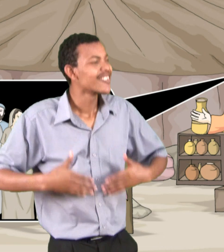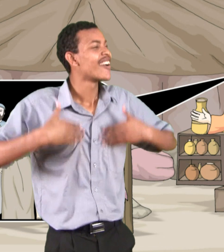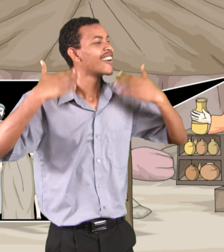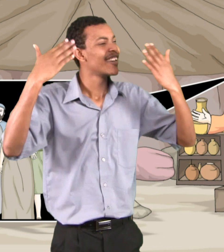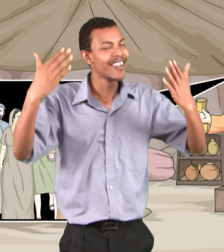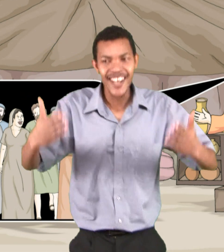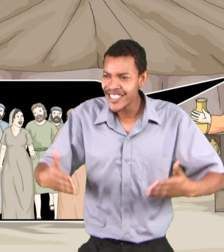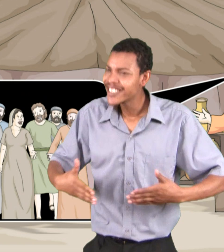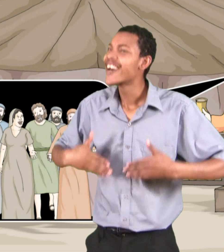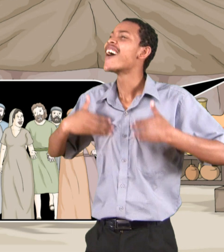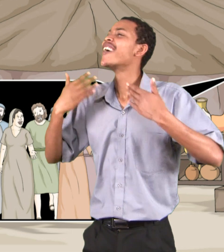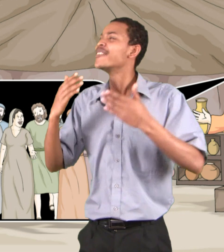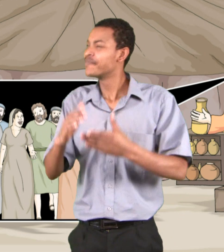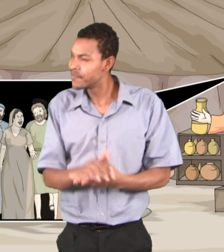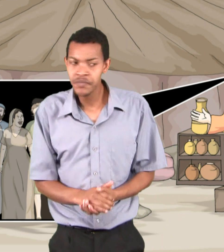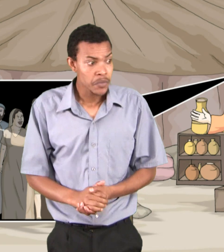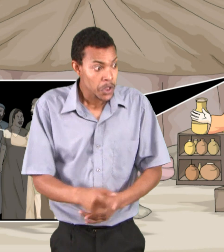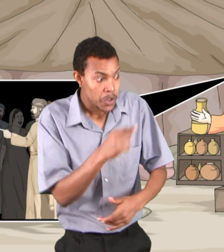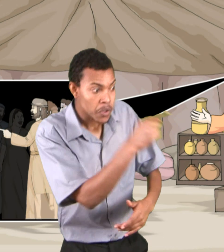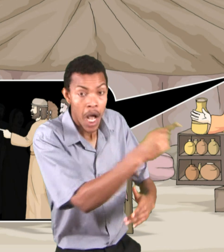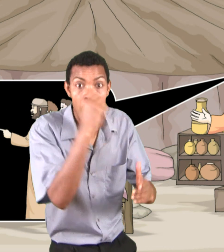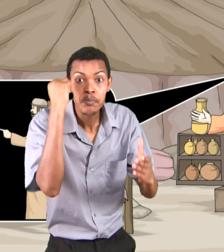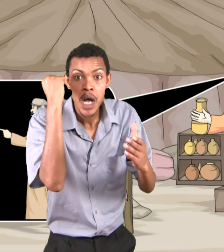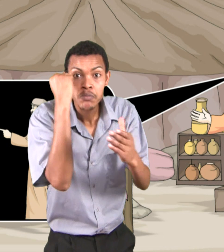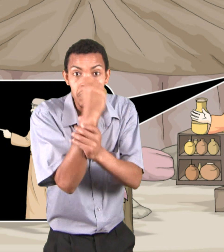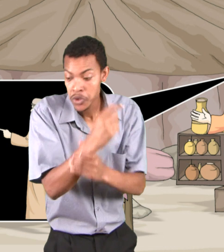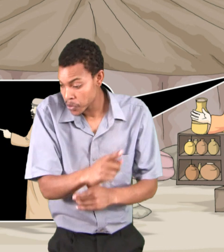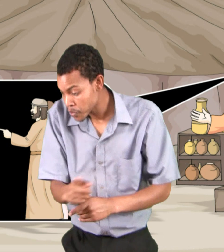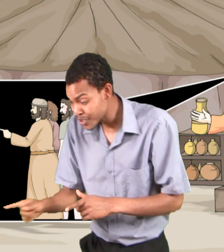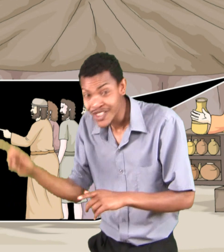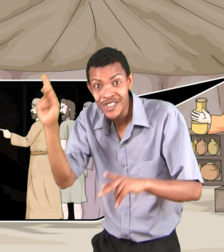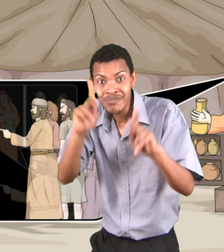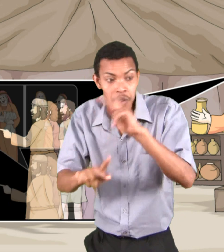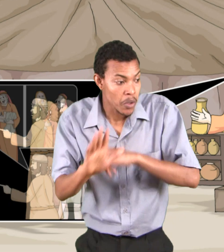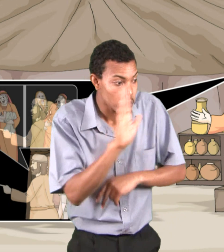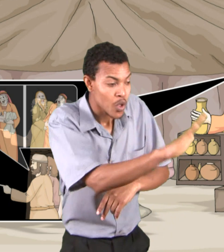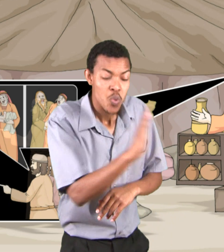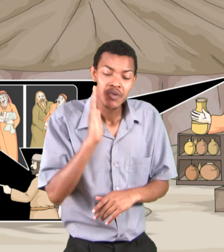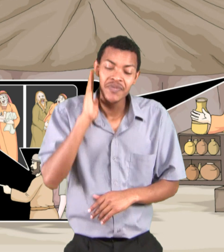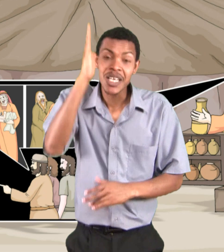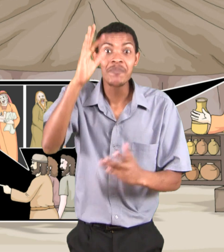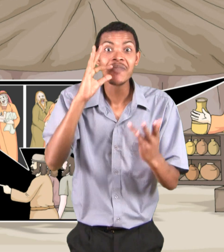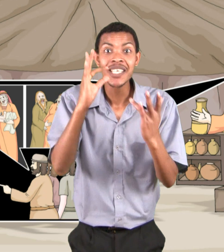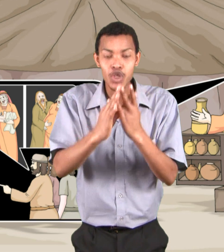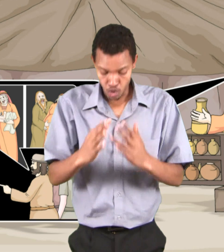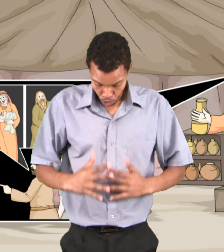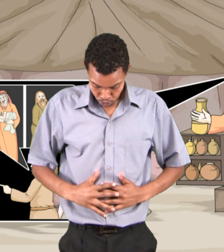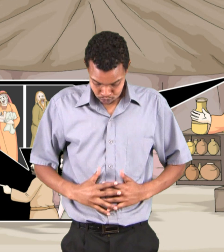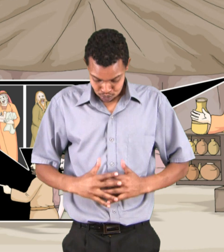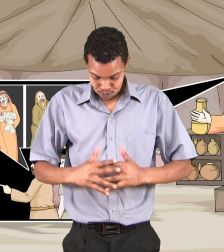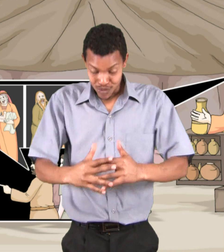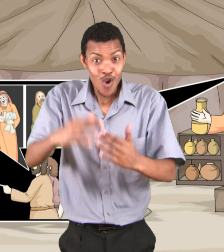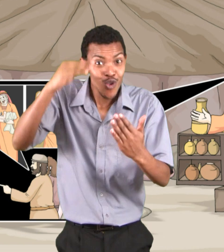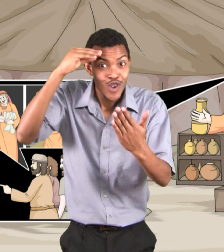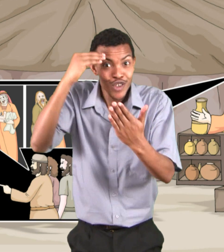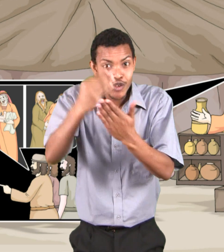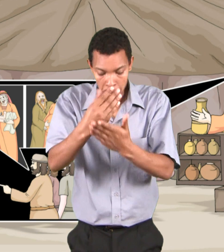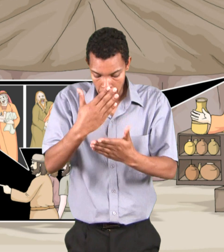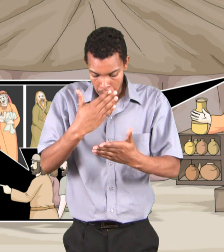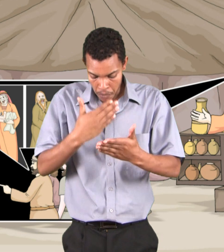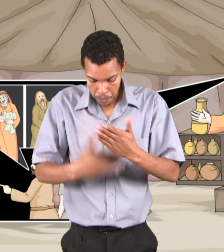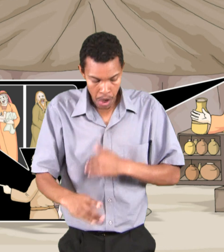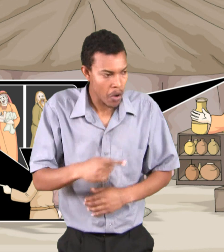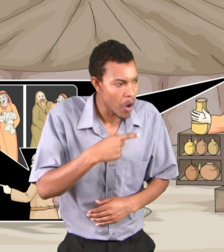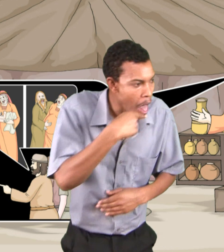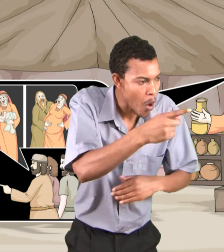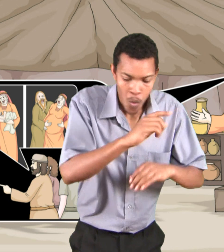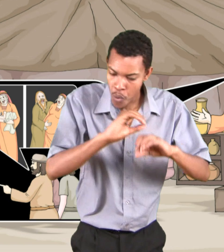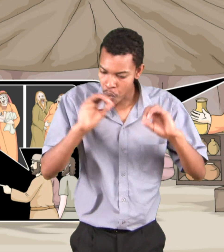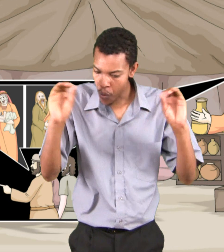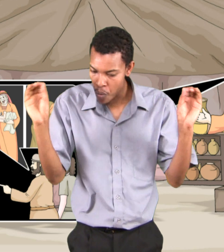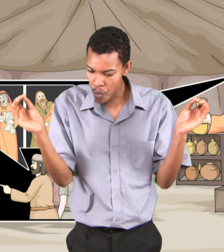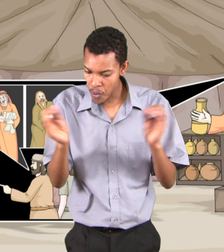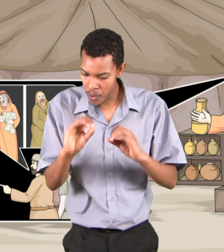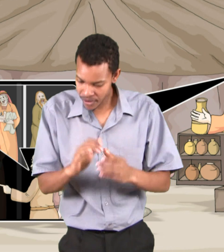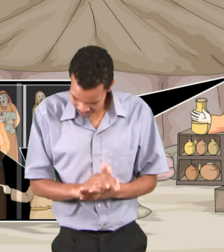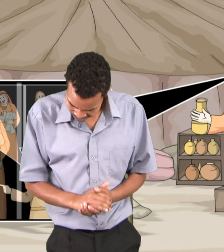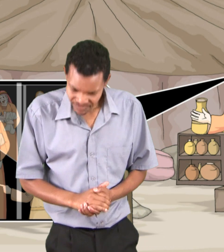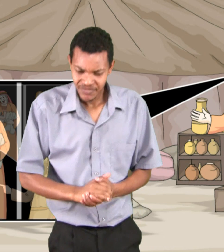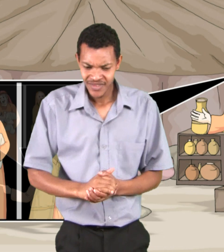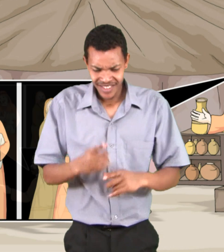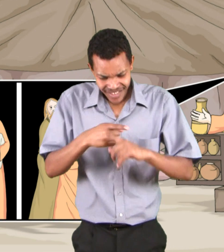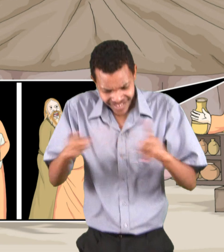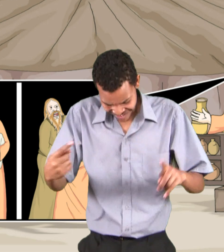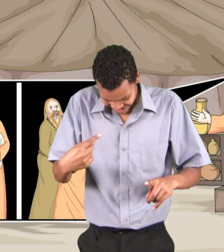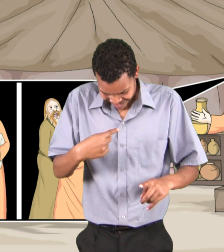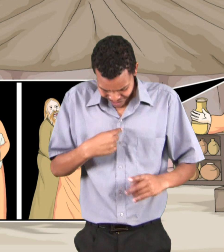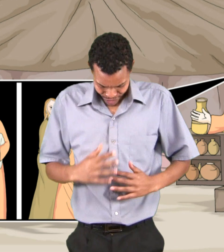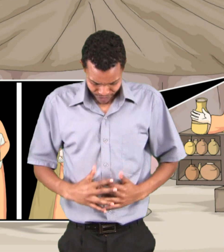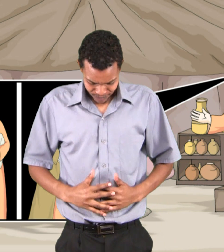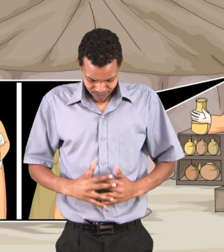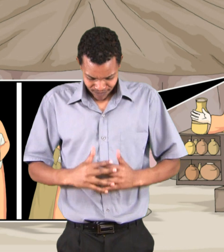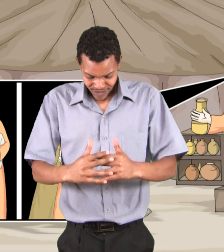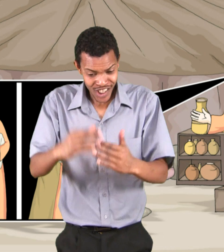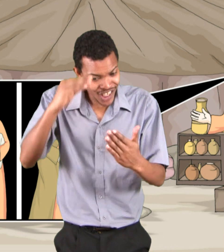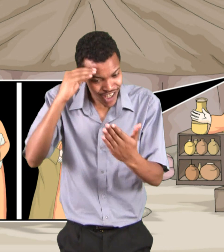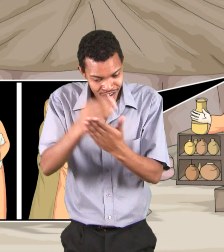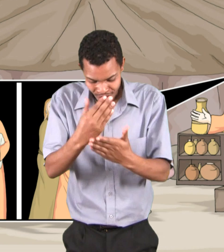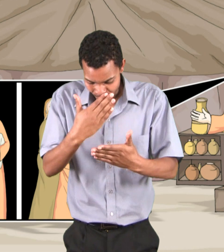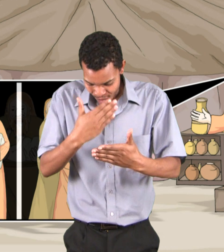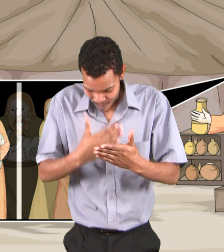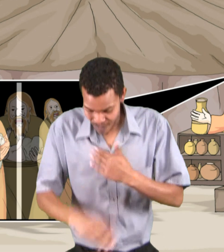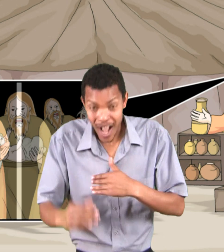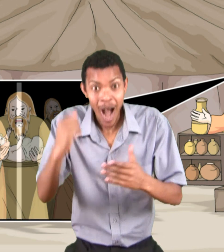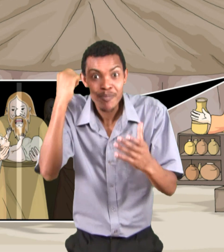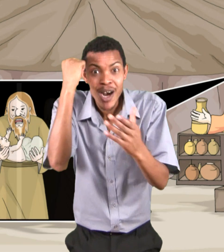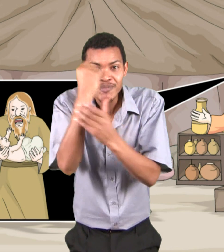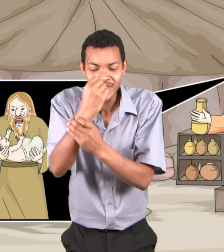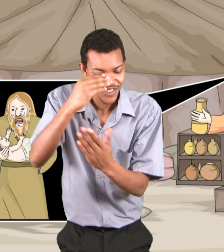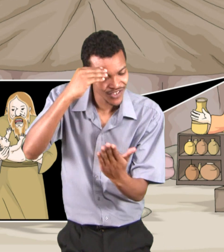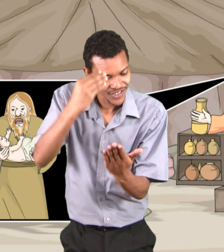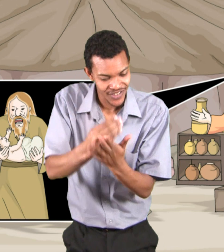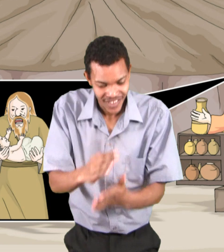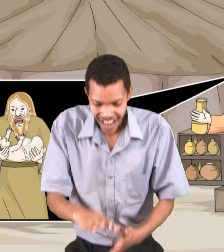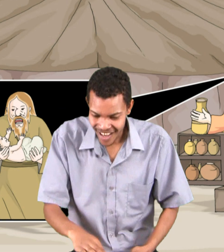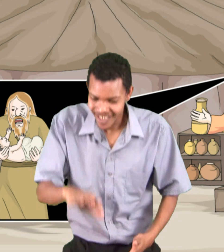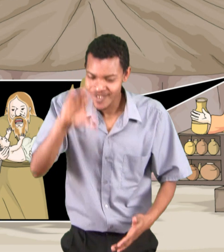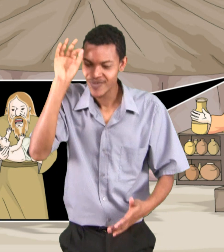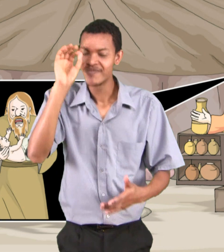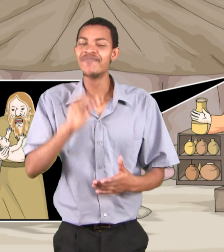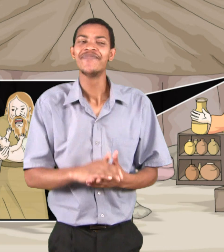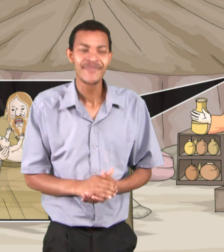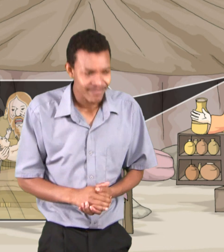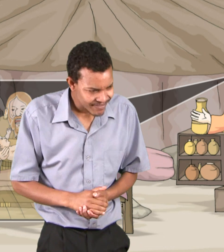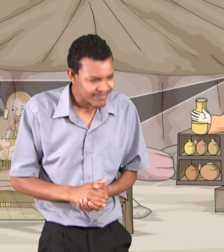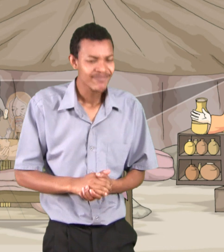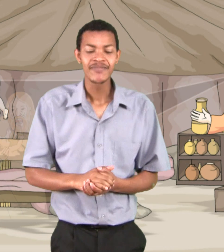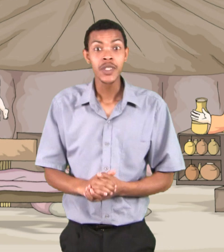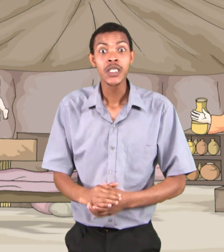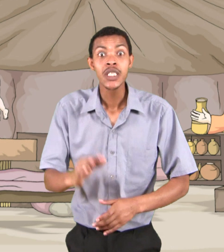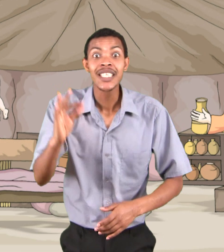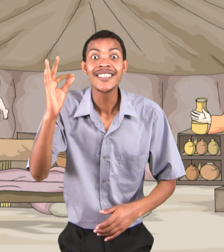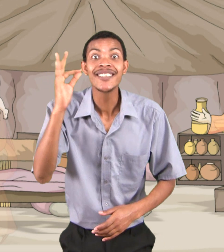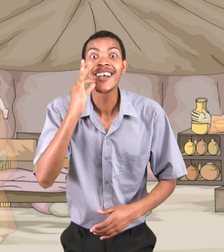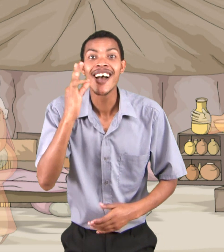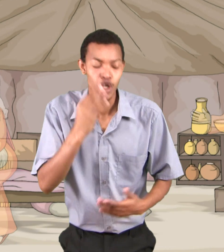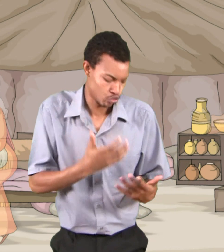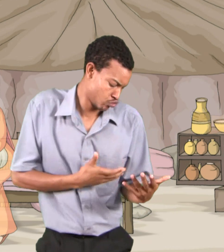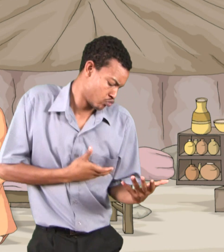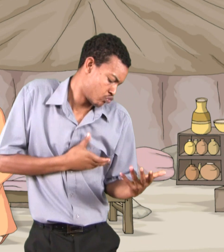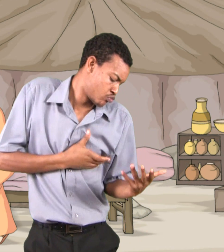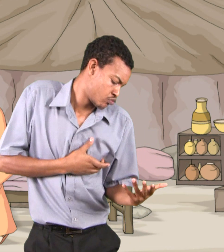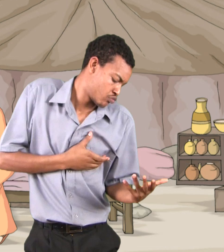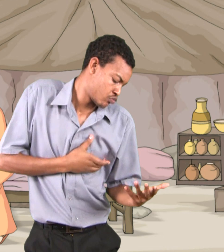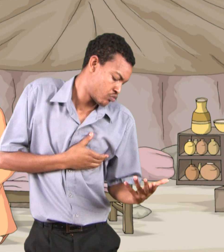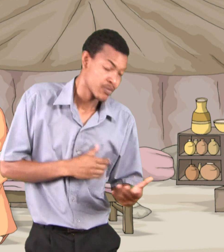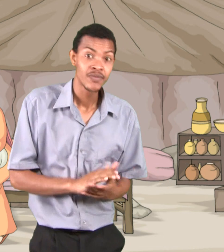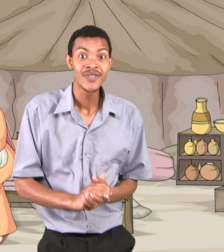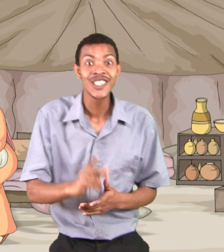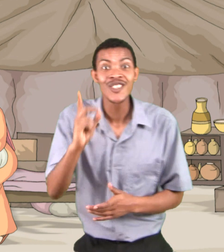She added, “Who would have told Abraham that Sarah would nurse children? Yet I have borne him a son in his old age.”